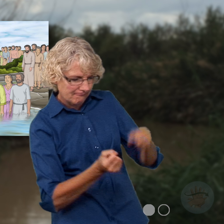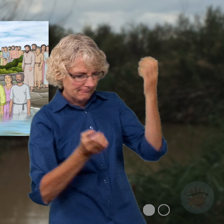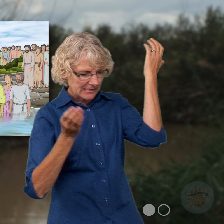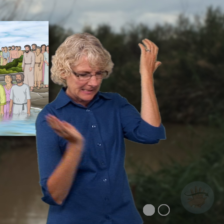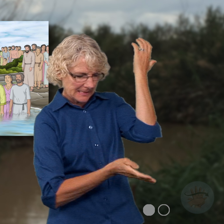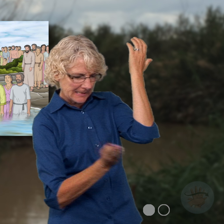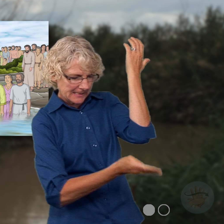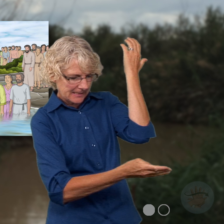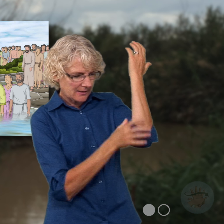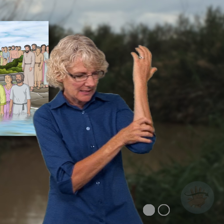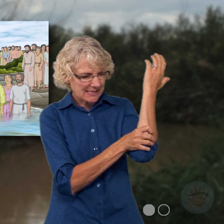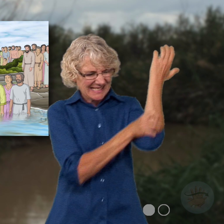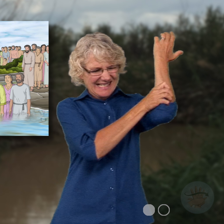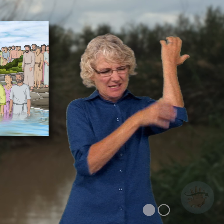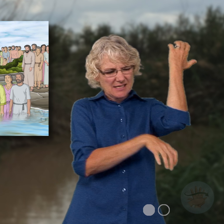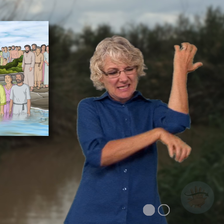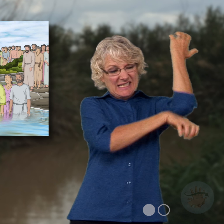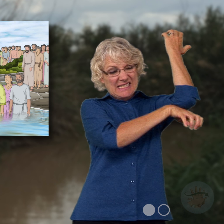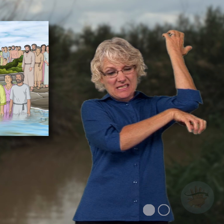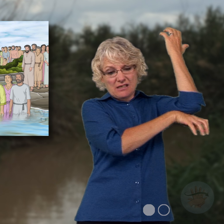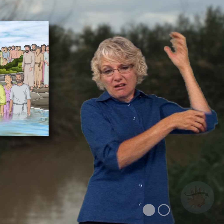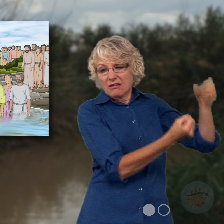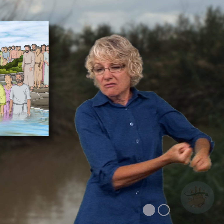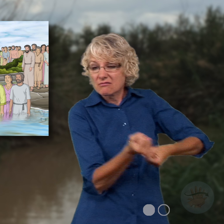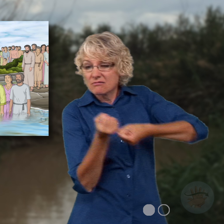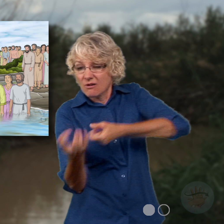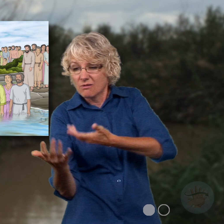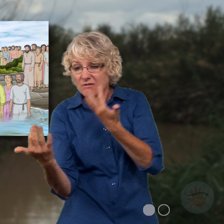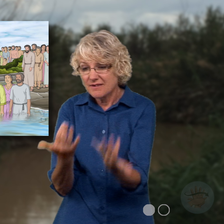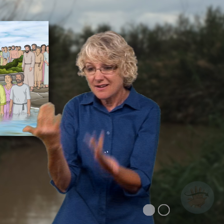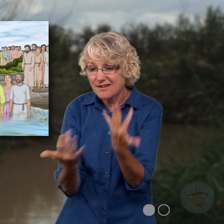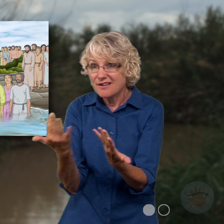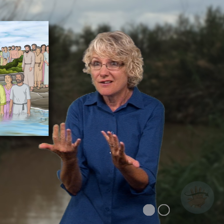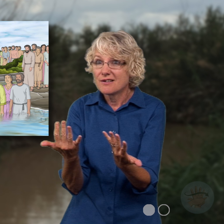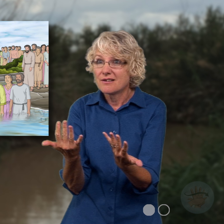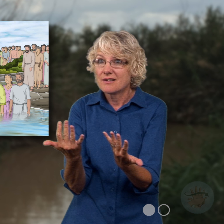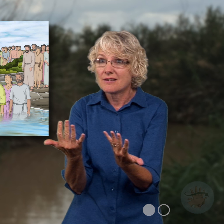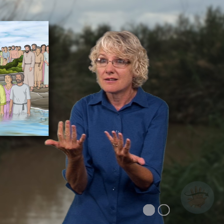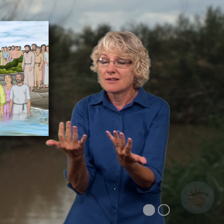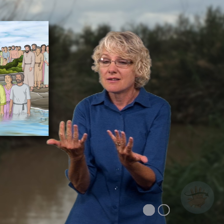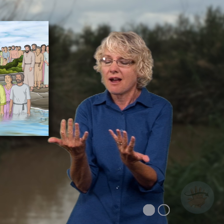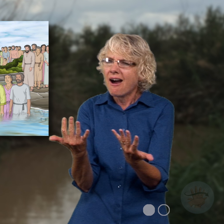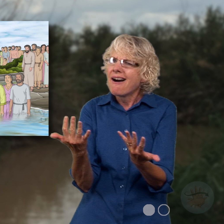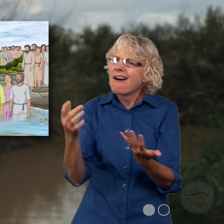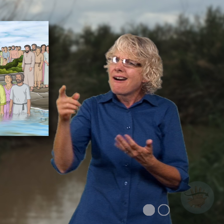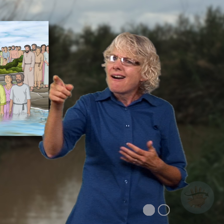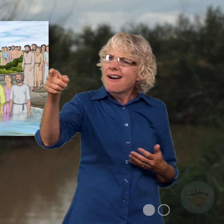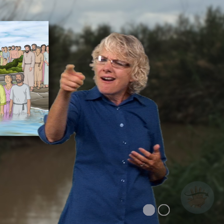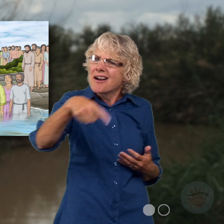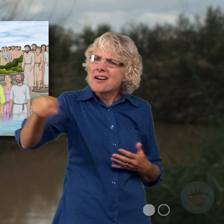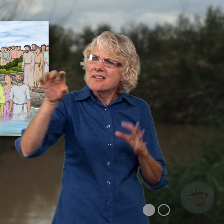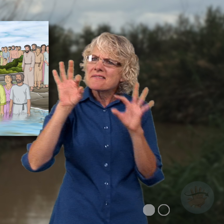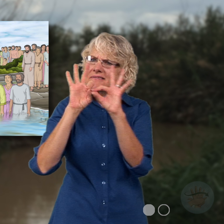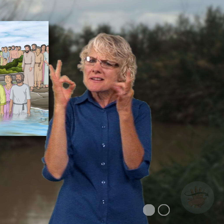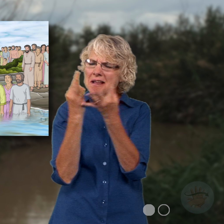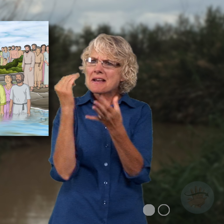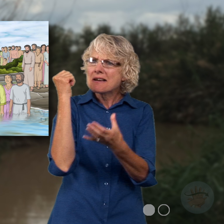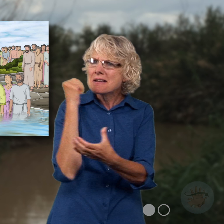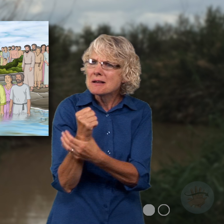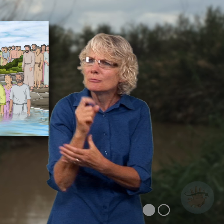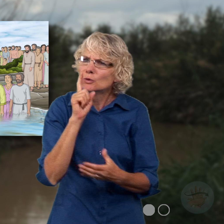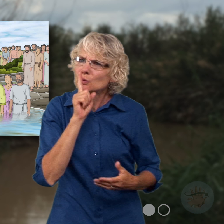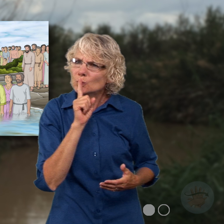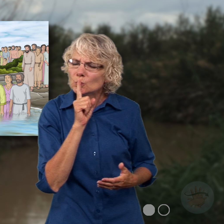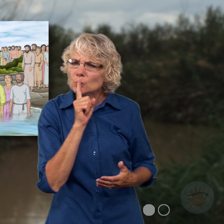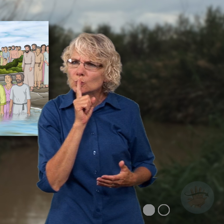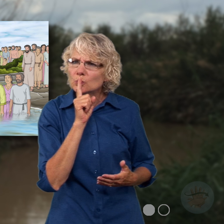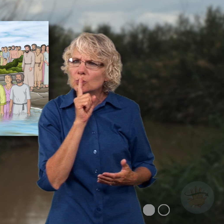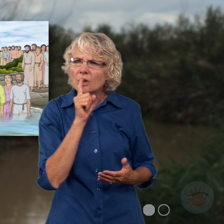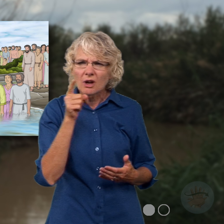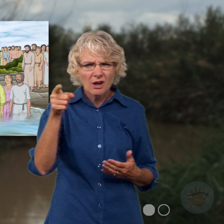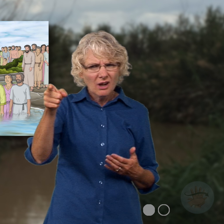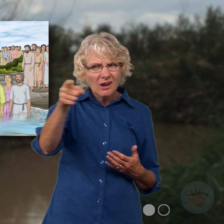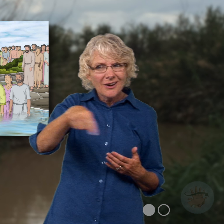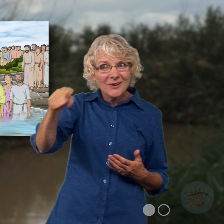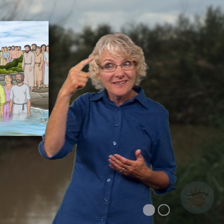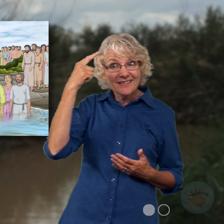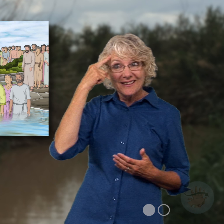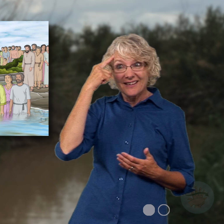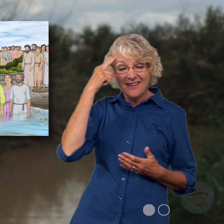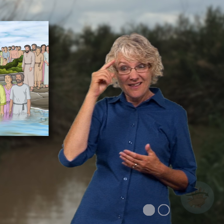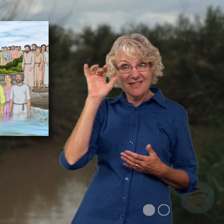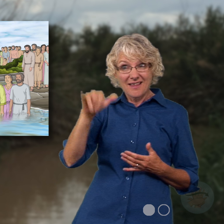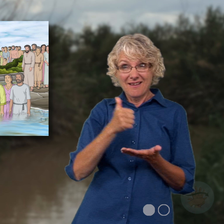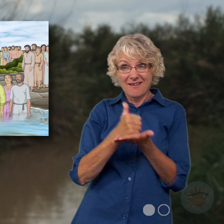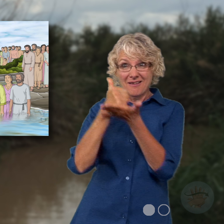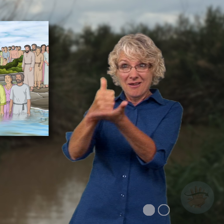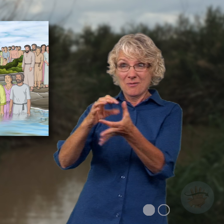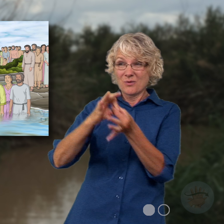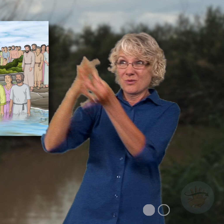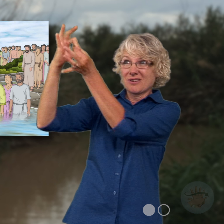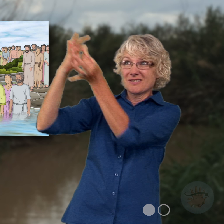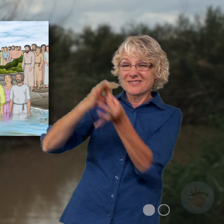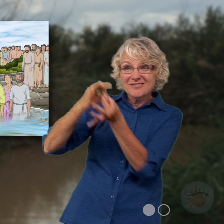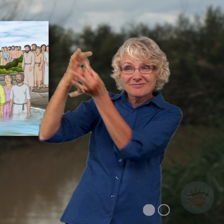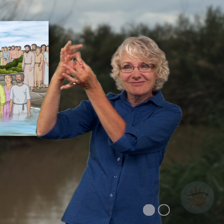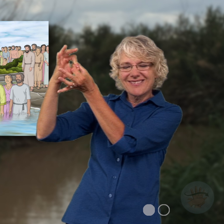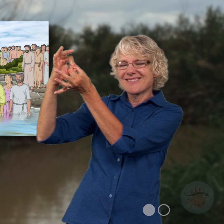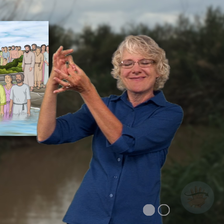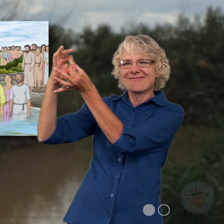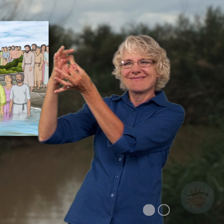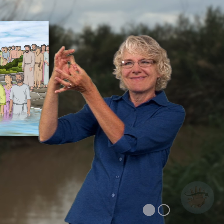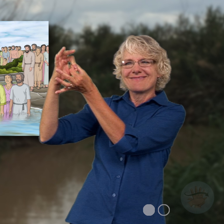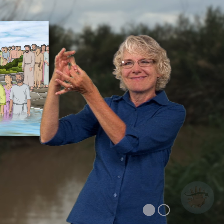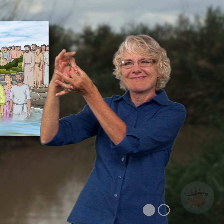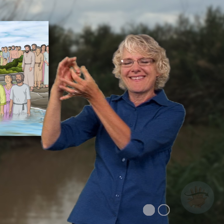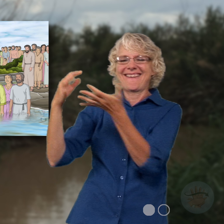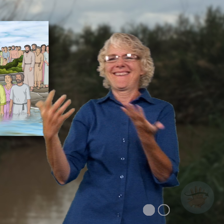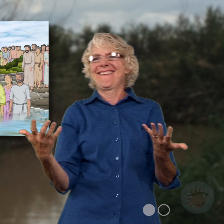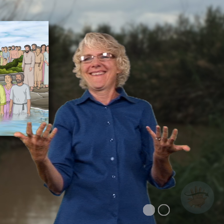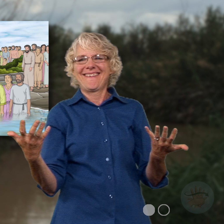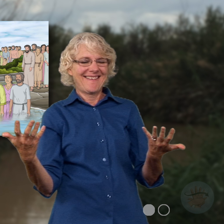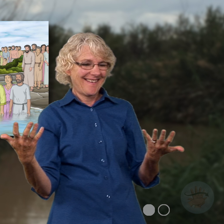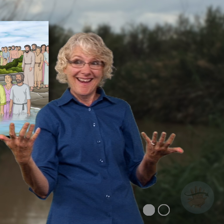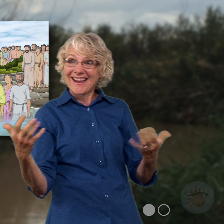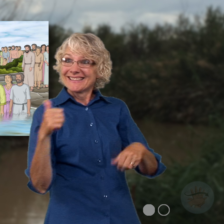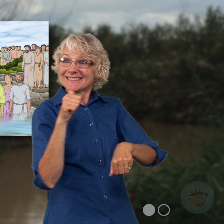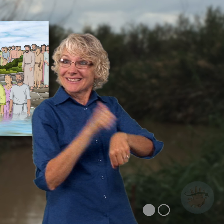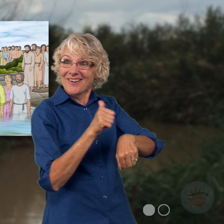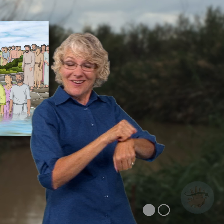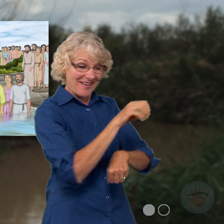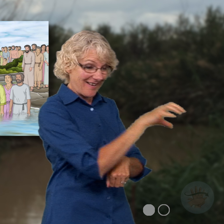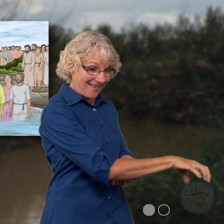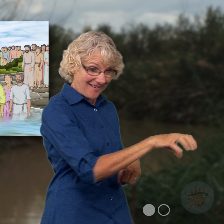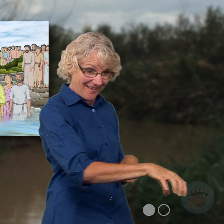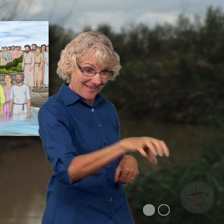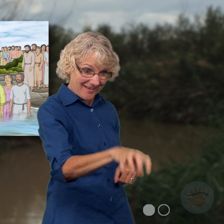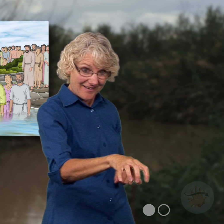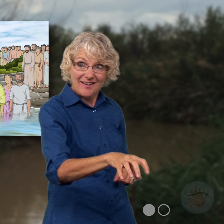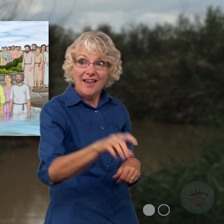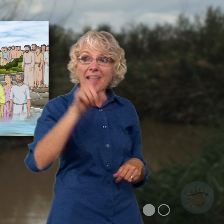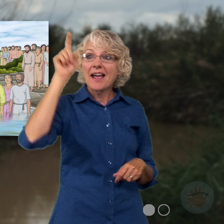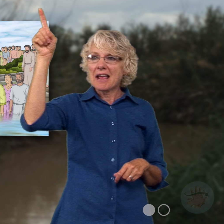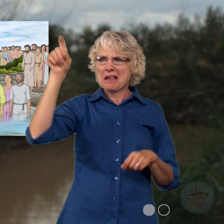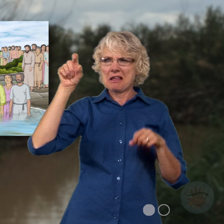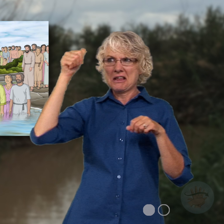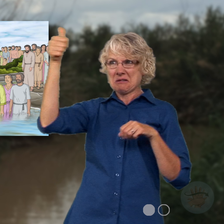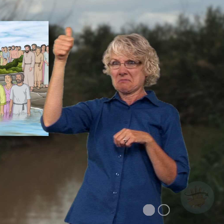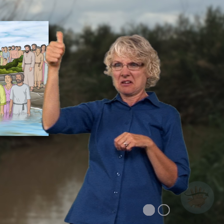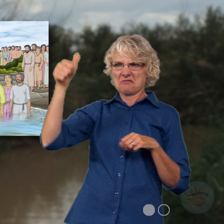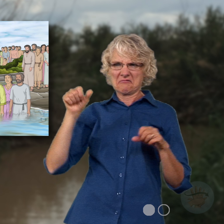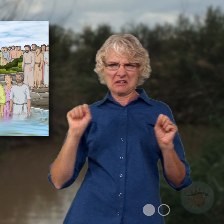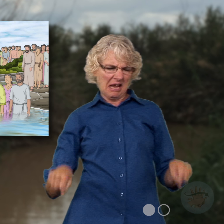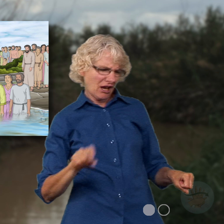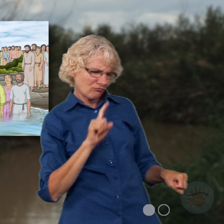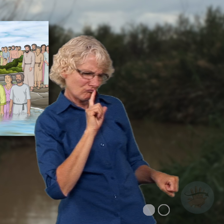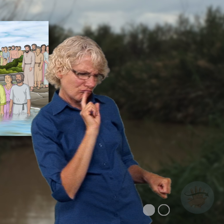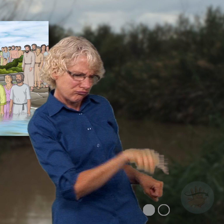For I tell you that out of these stones God can raise up children for Abraham.